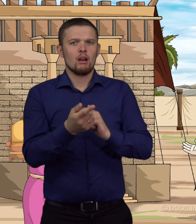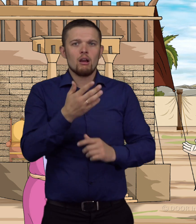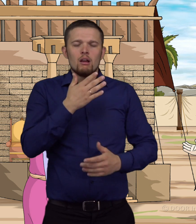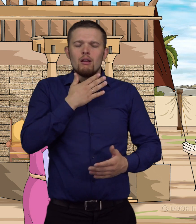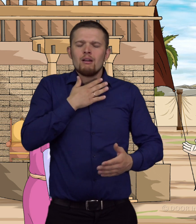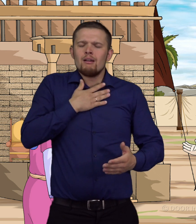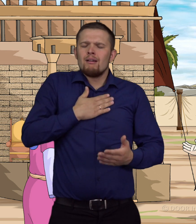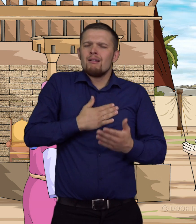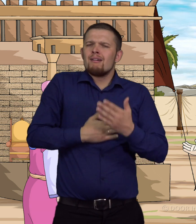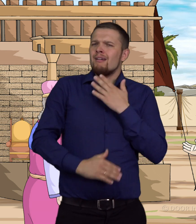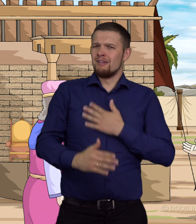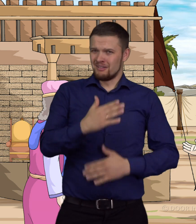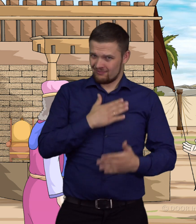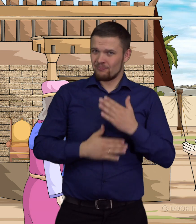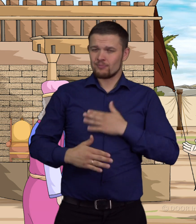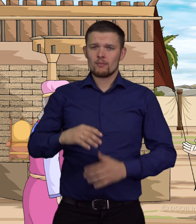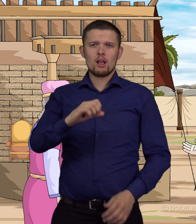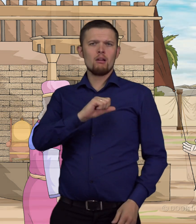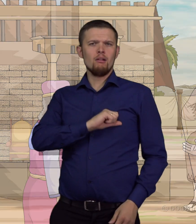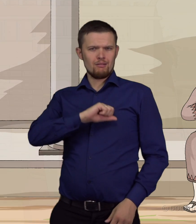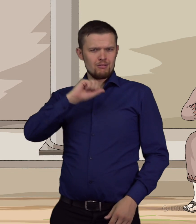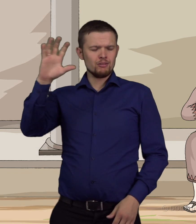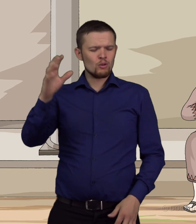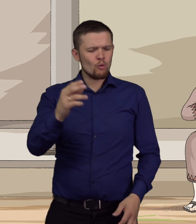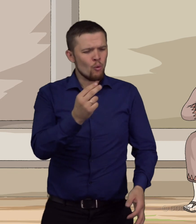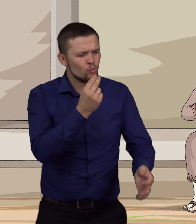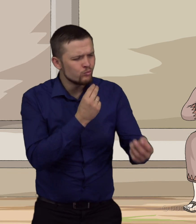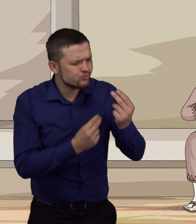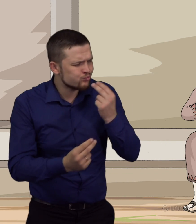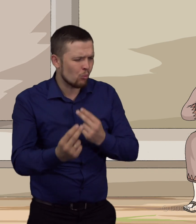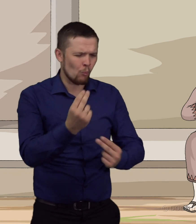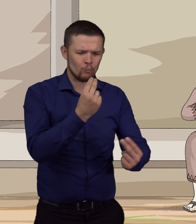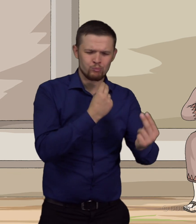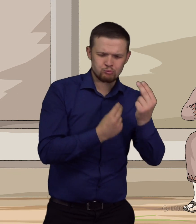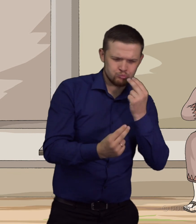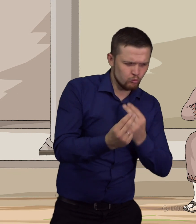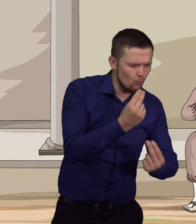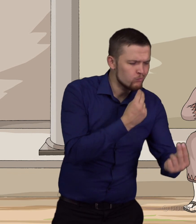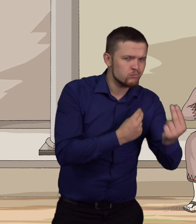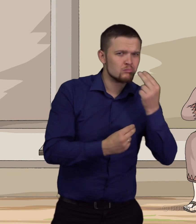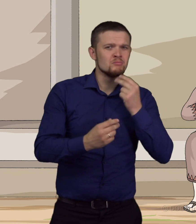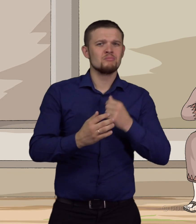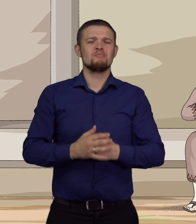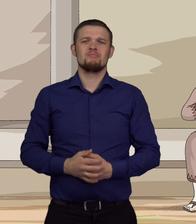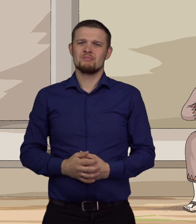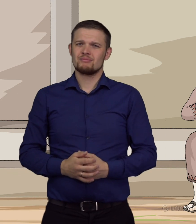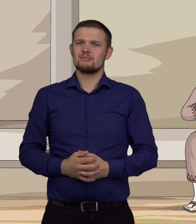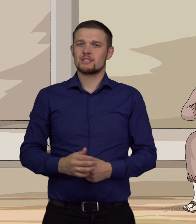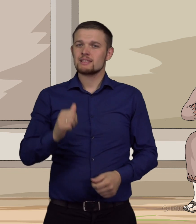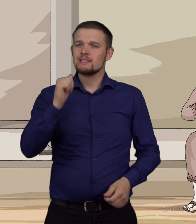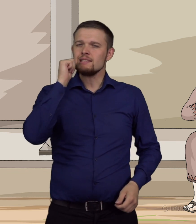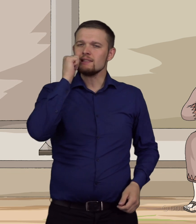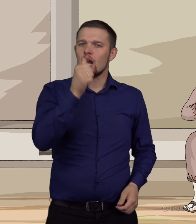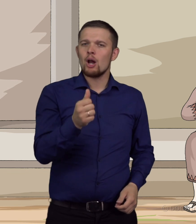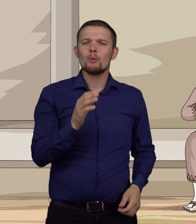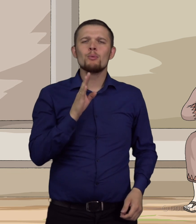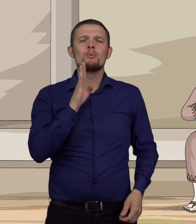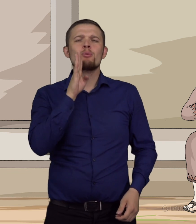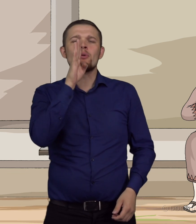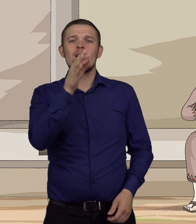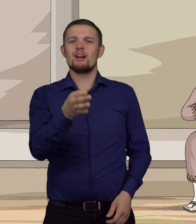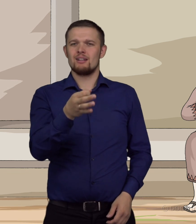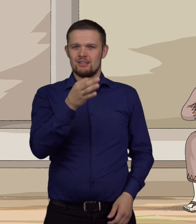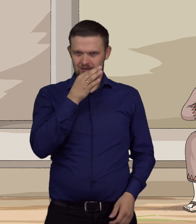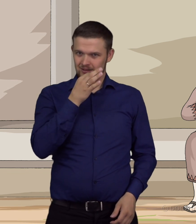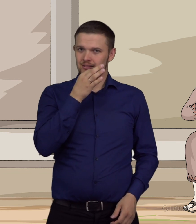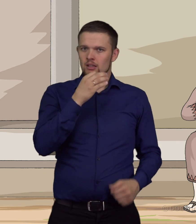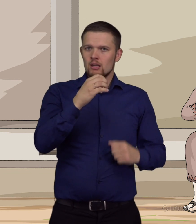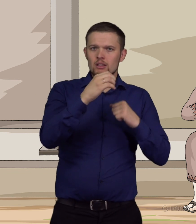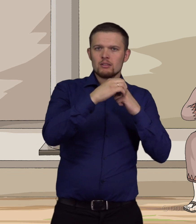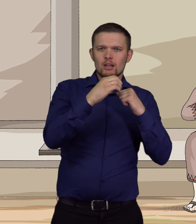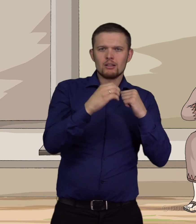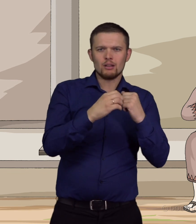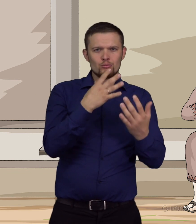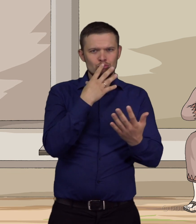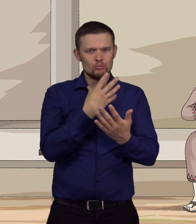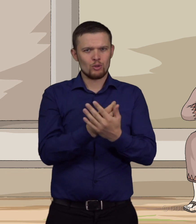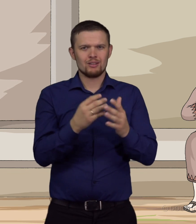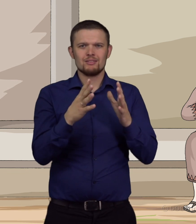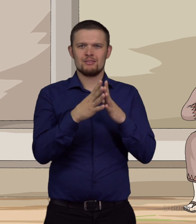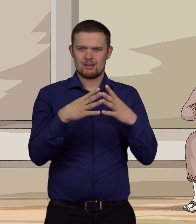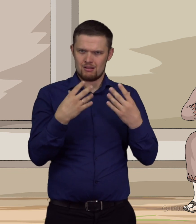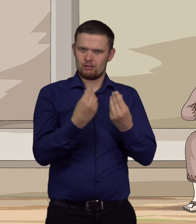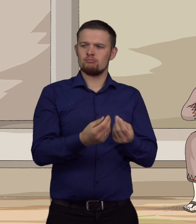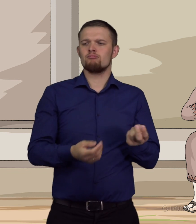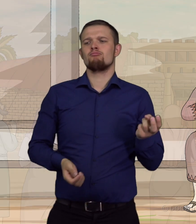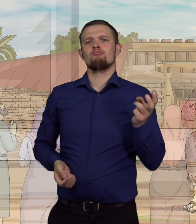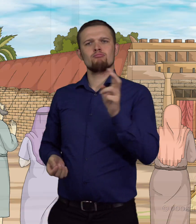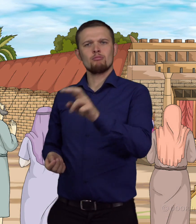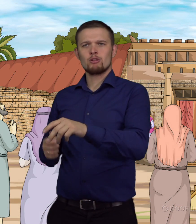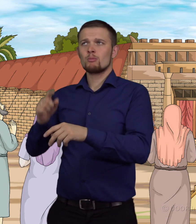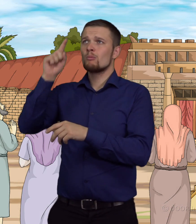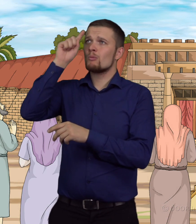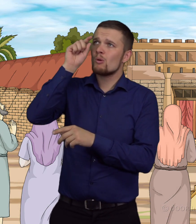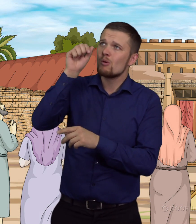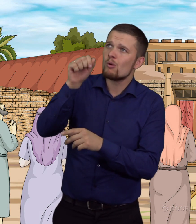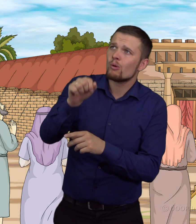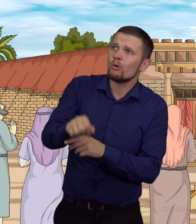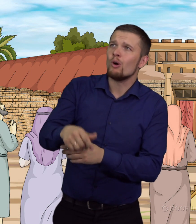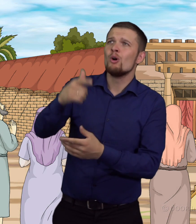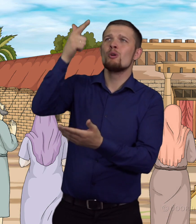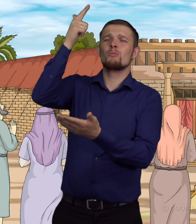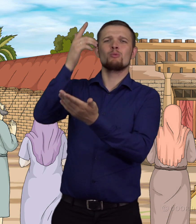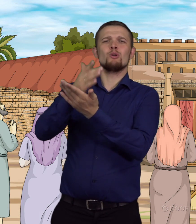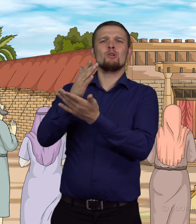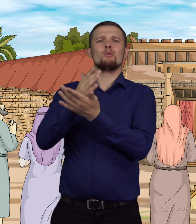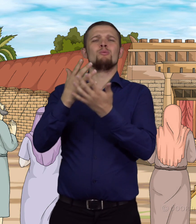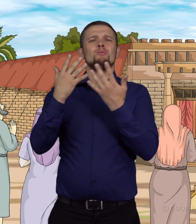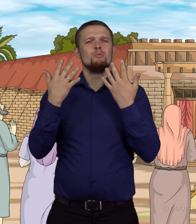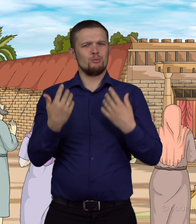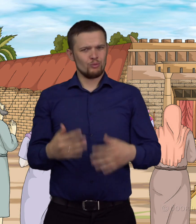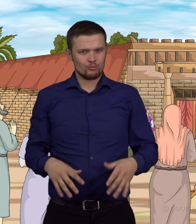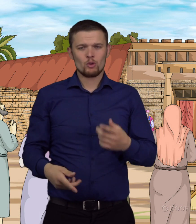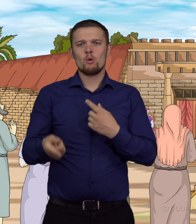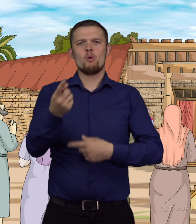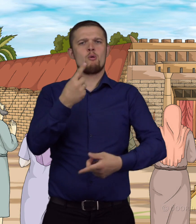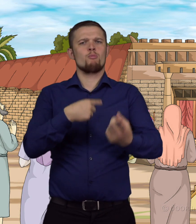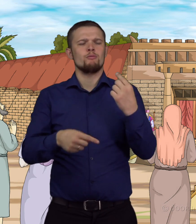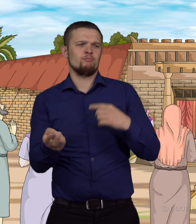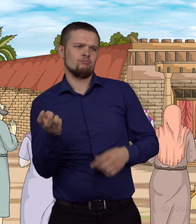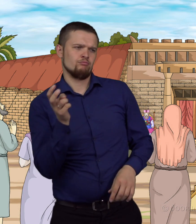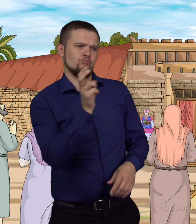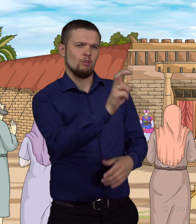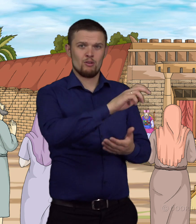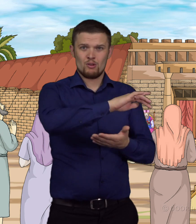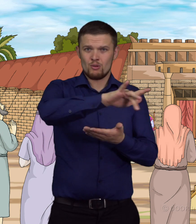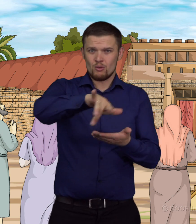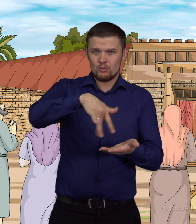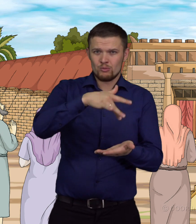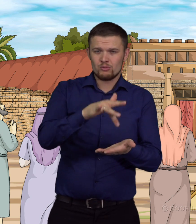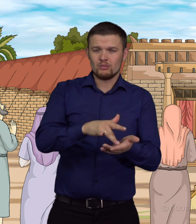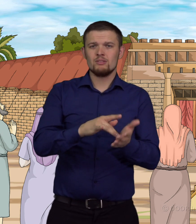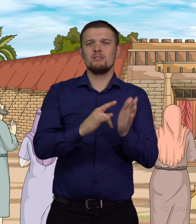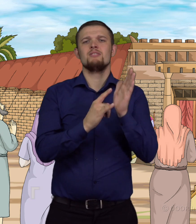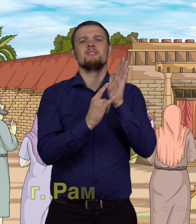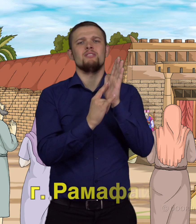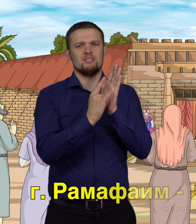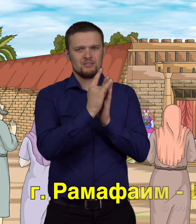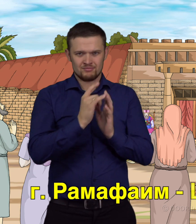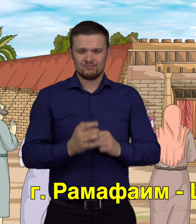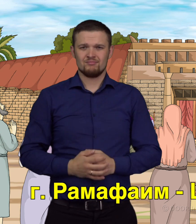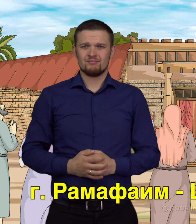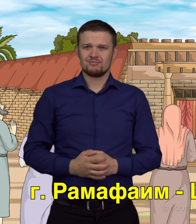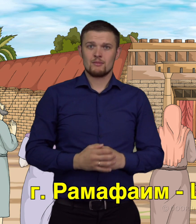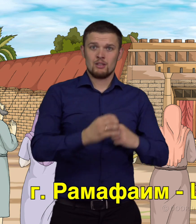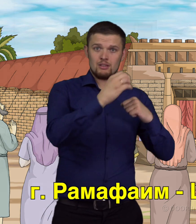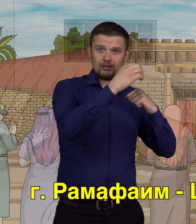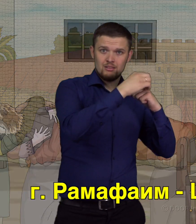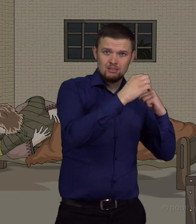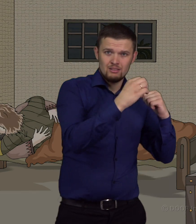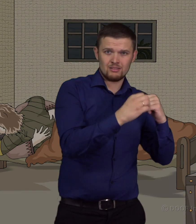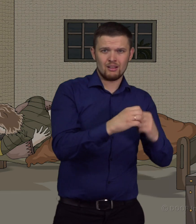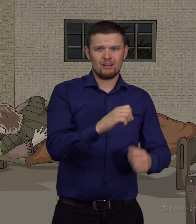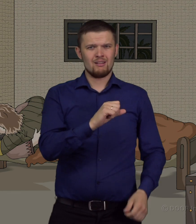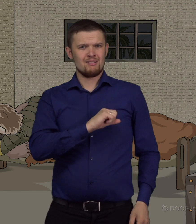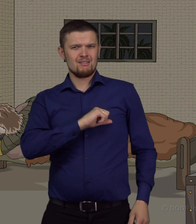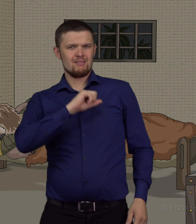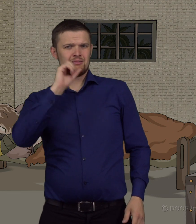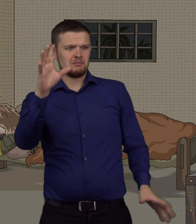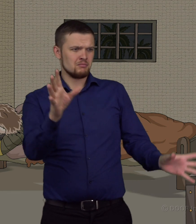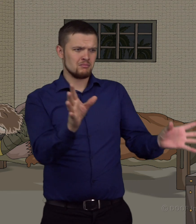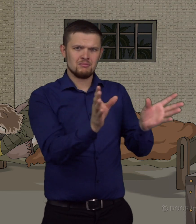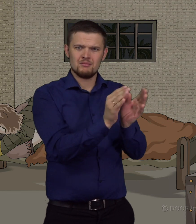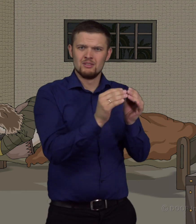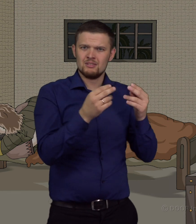Then she went on her way, and she began eating again, and her face was no longer downcast. The next morning Elkanah and Hannah got up early to bow in worship before the LORD, and then returned home to Ramah.